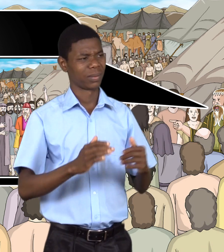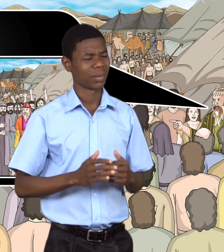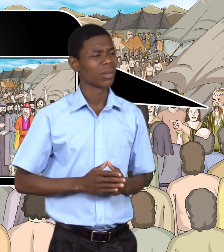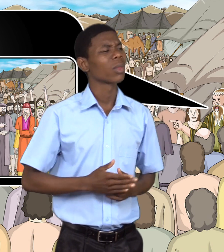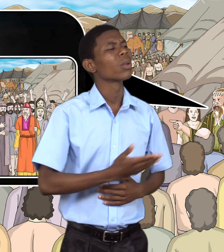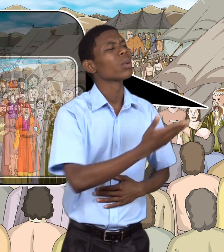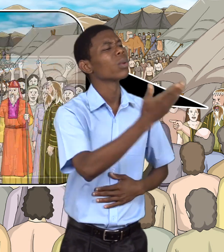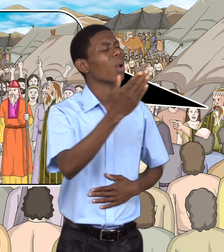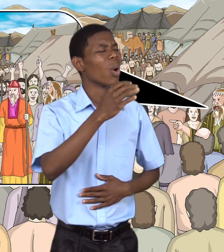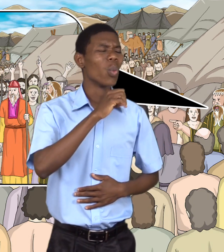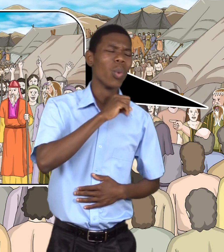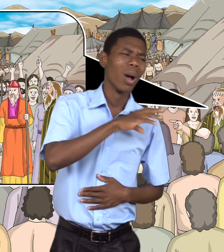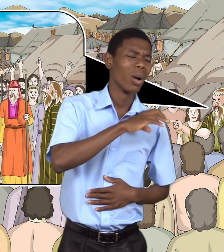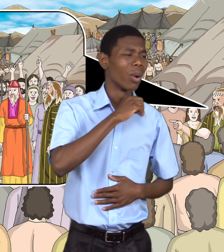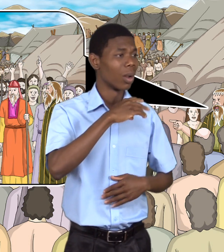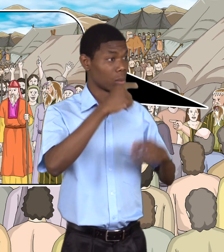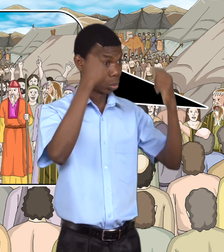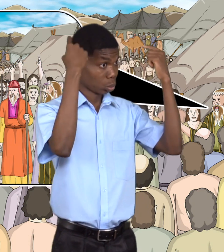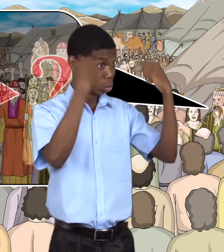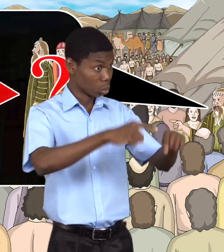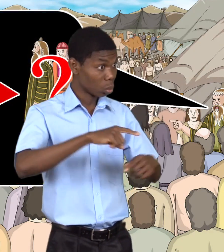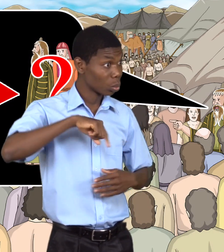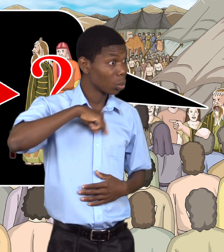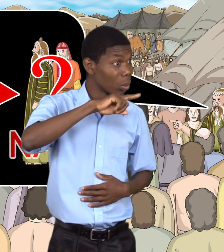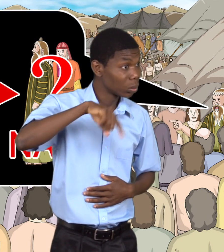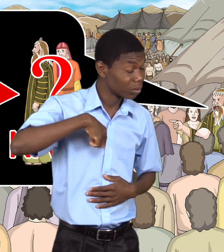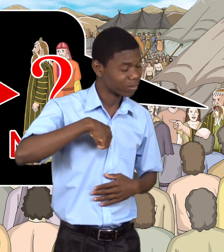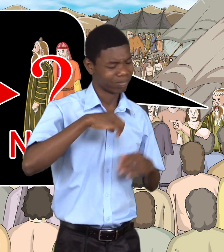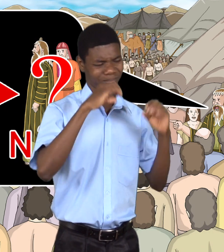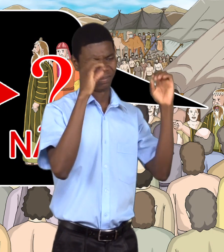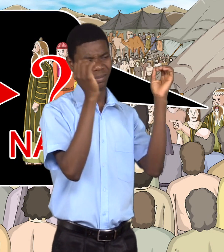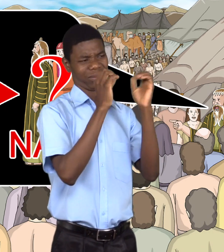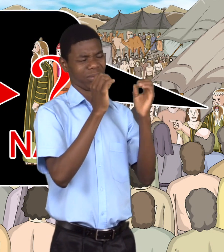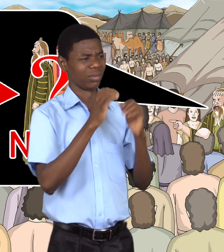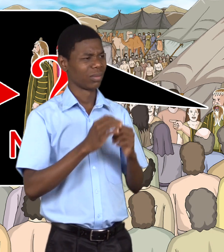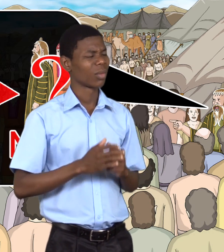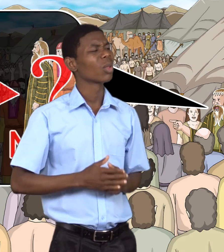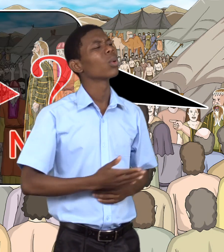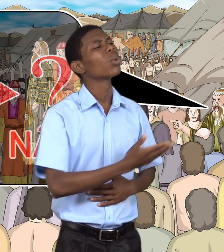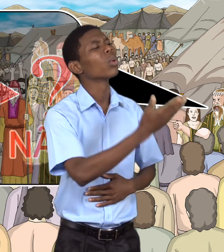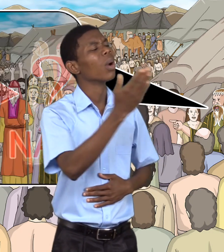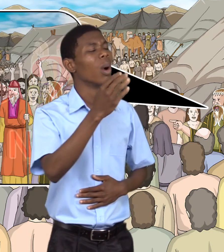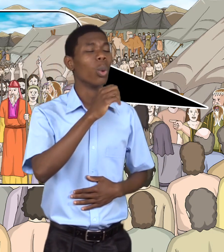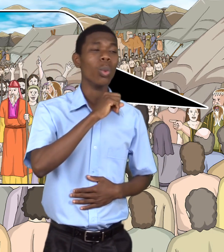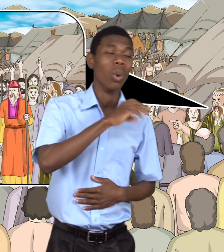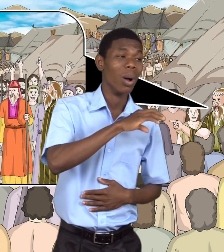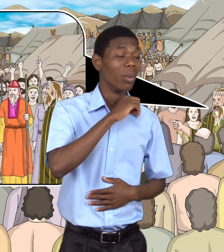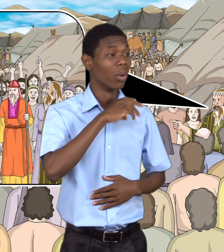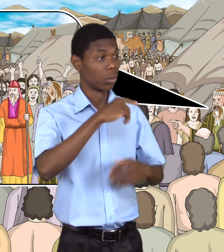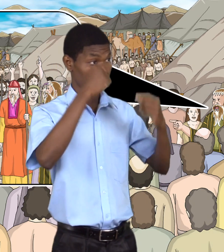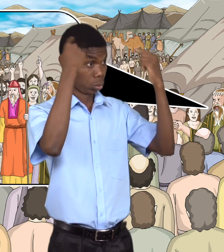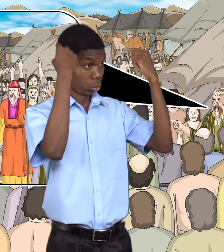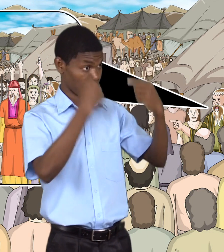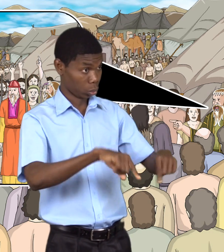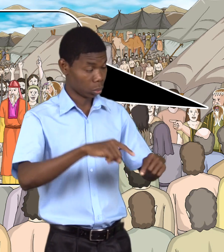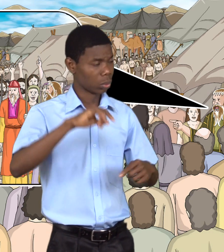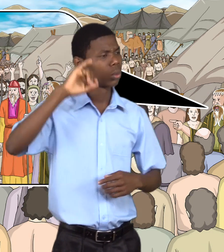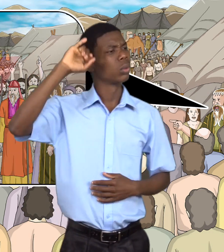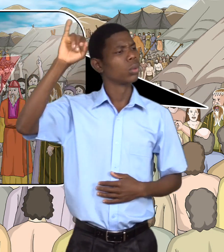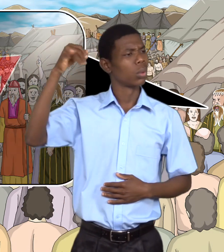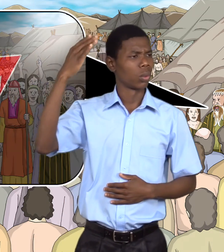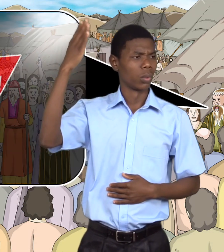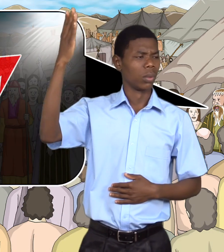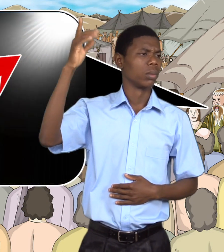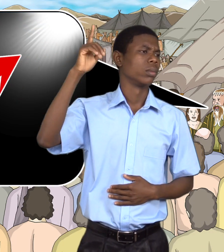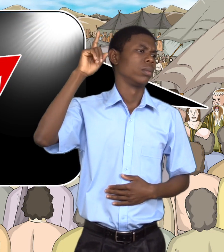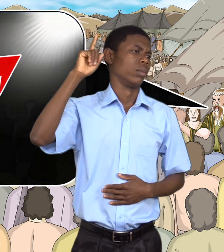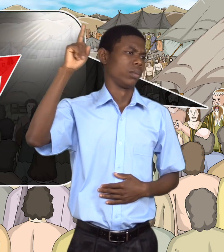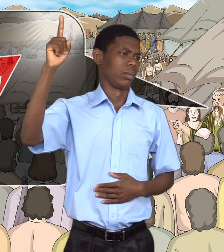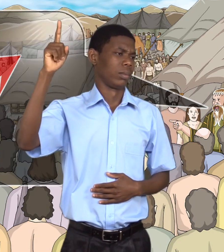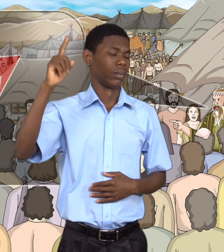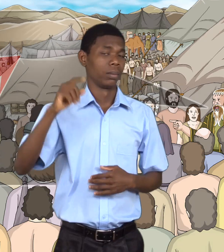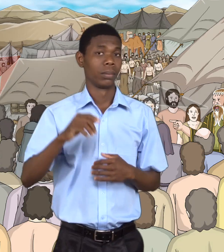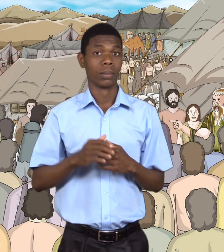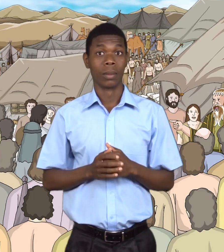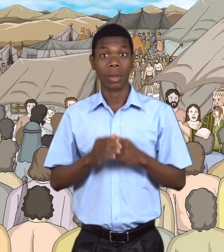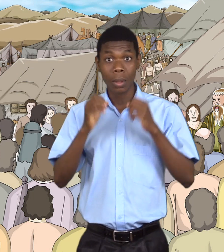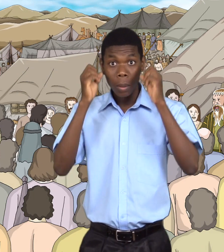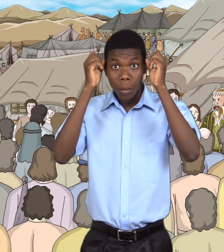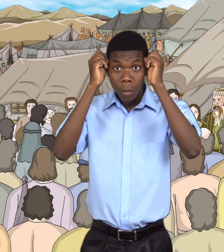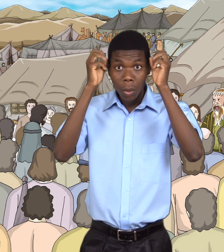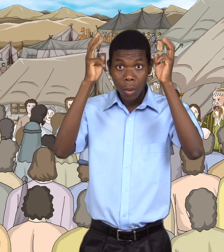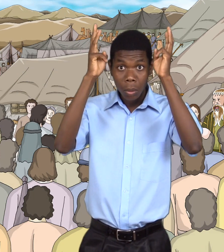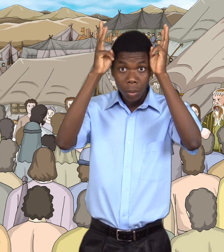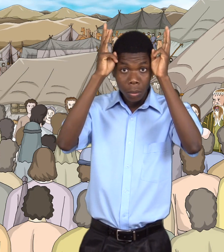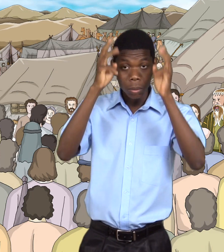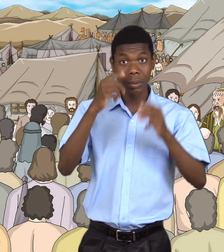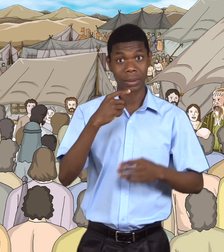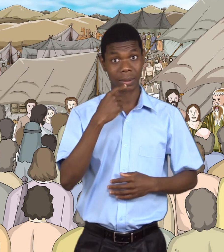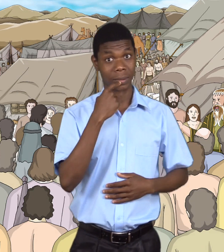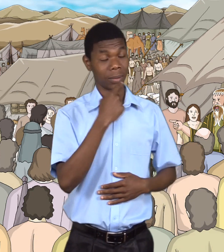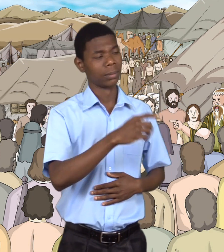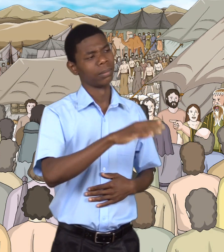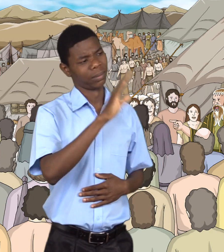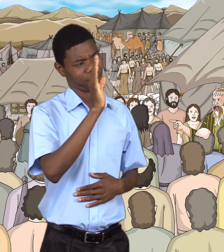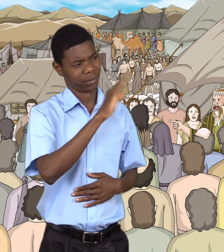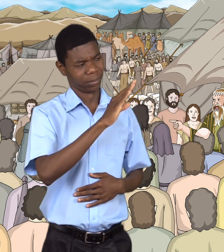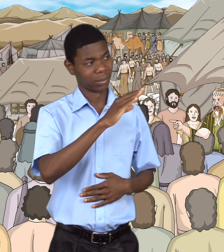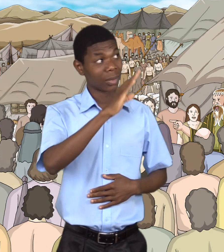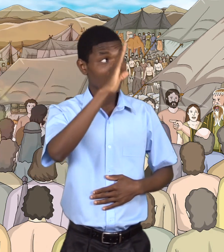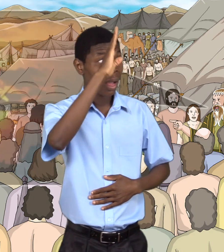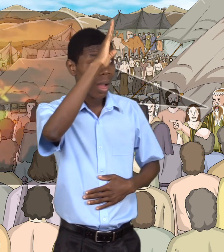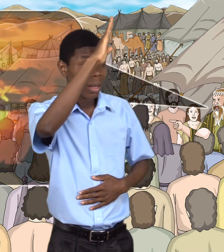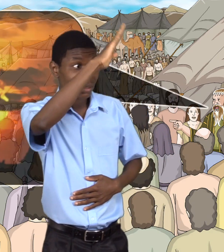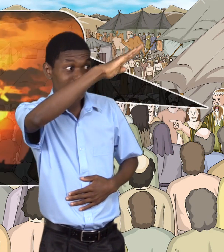For who are we that you should grumble against us?”